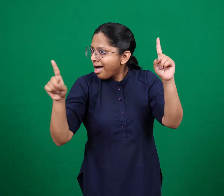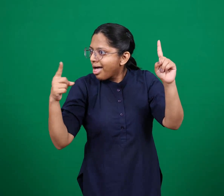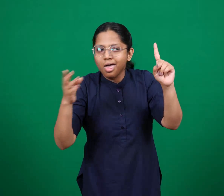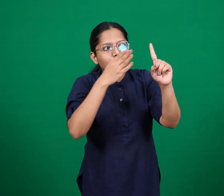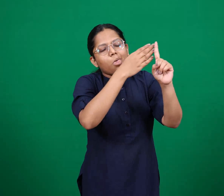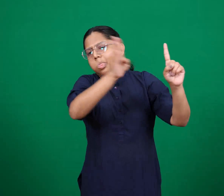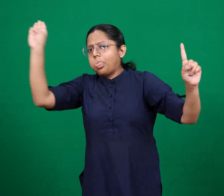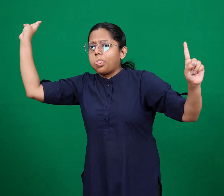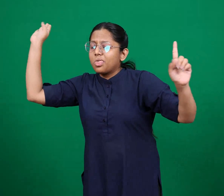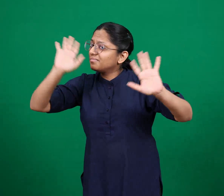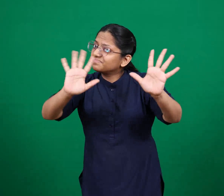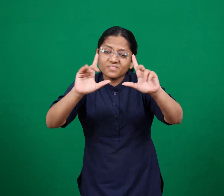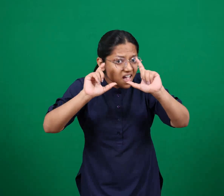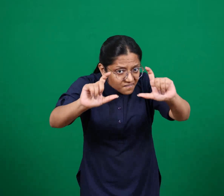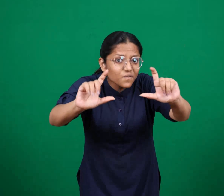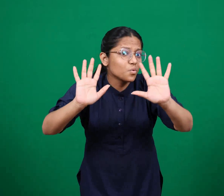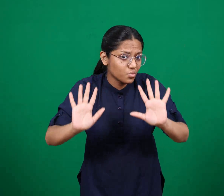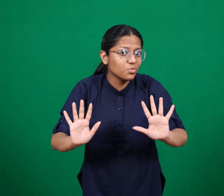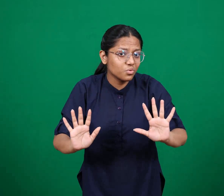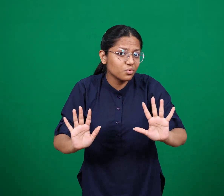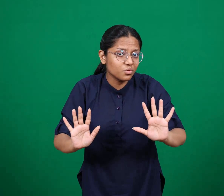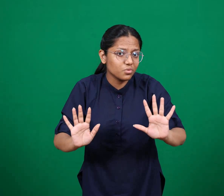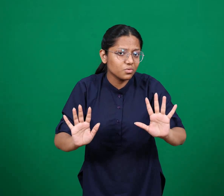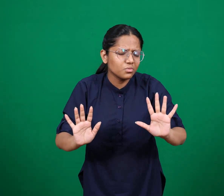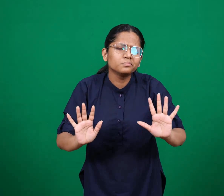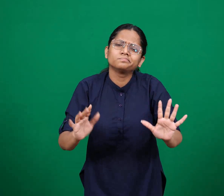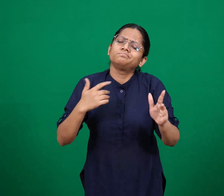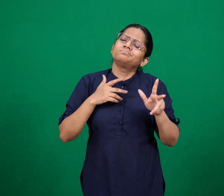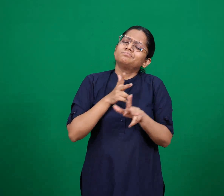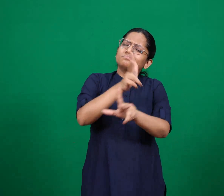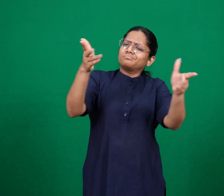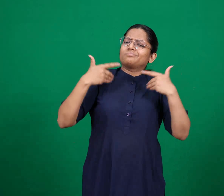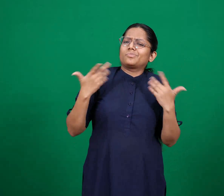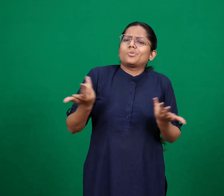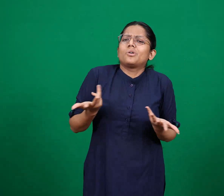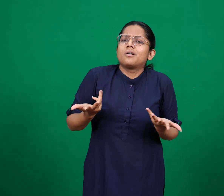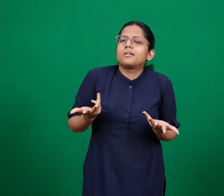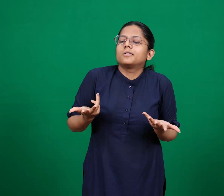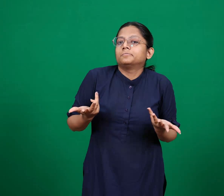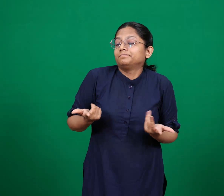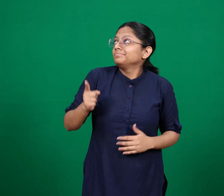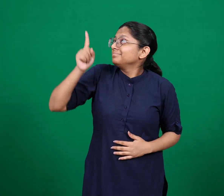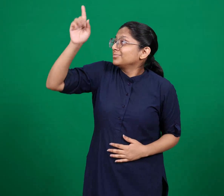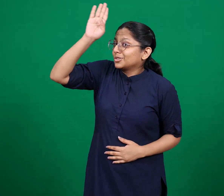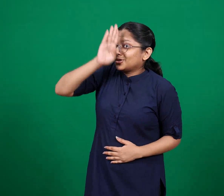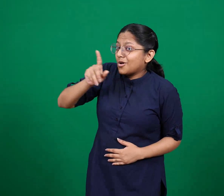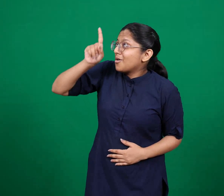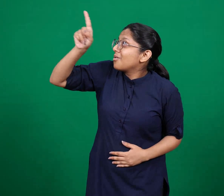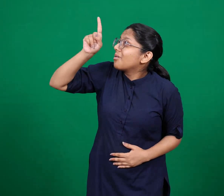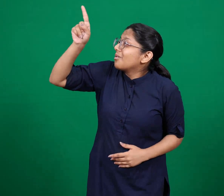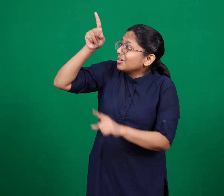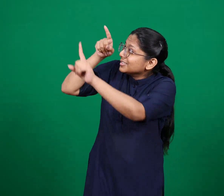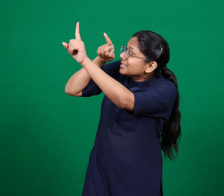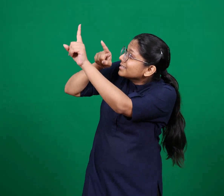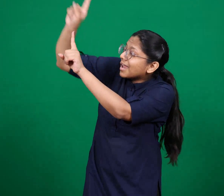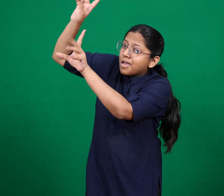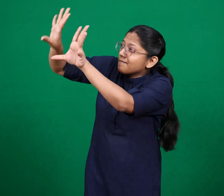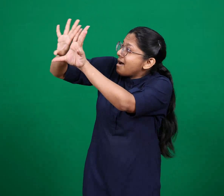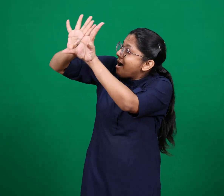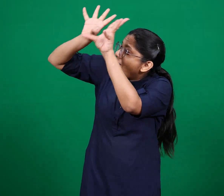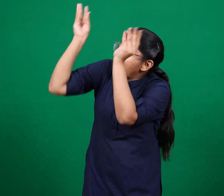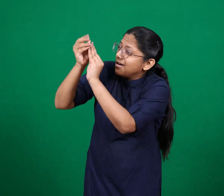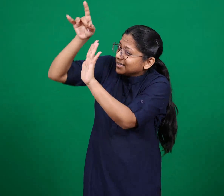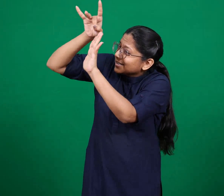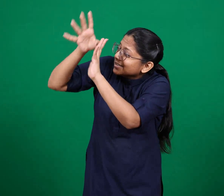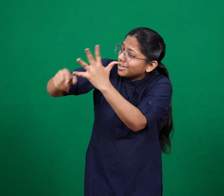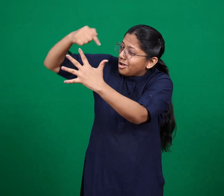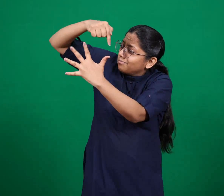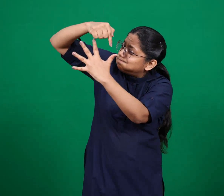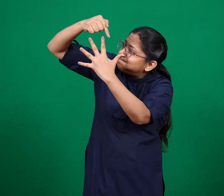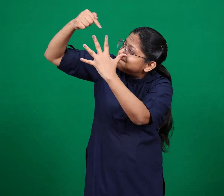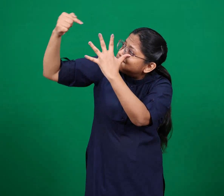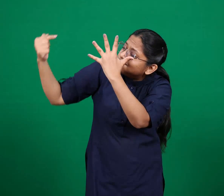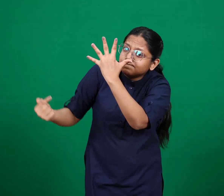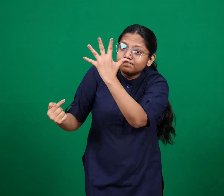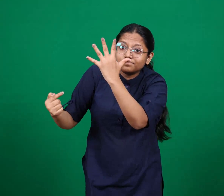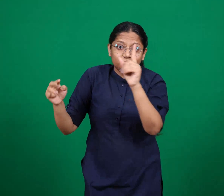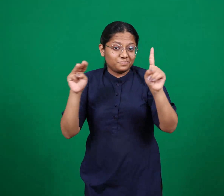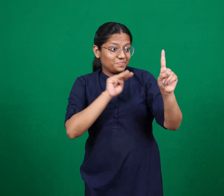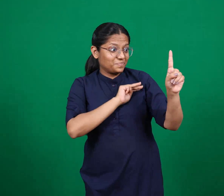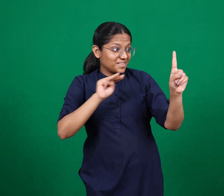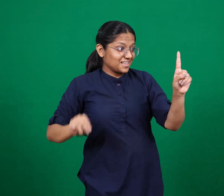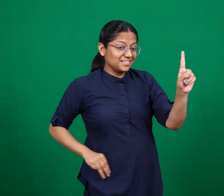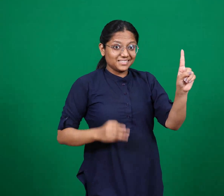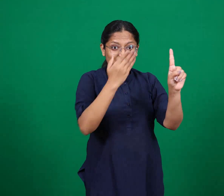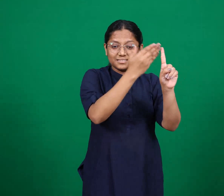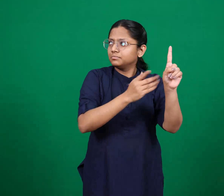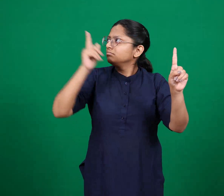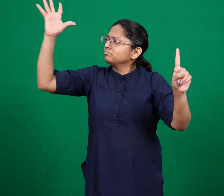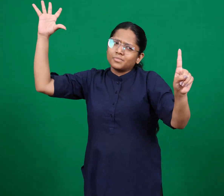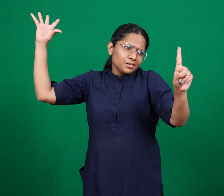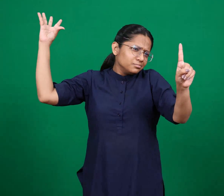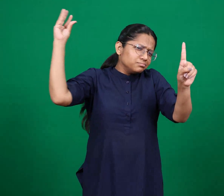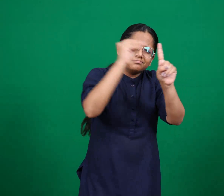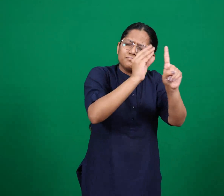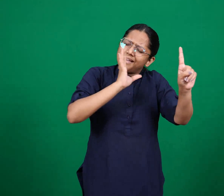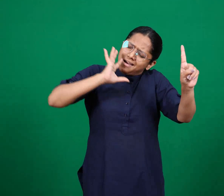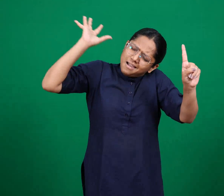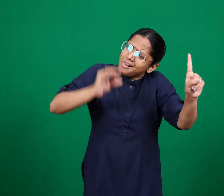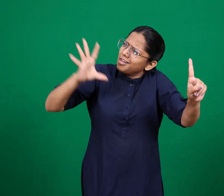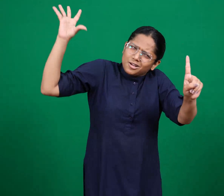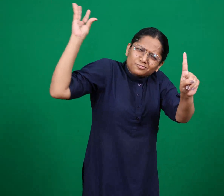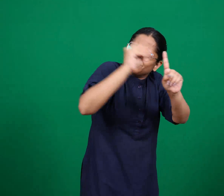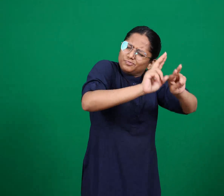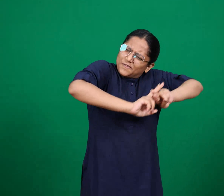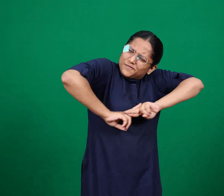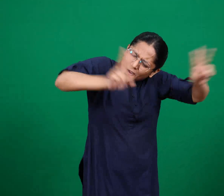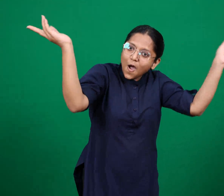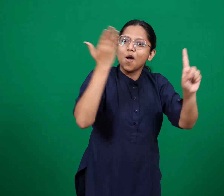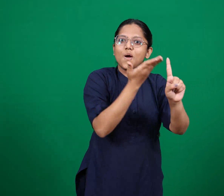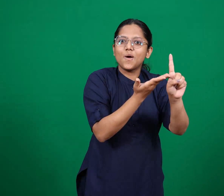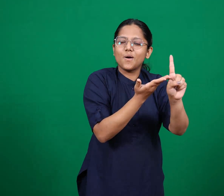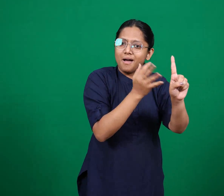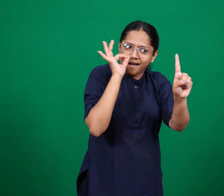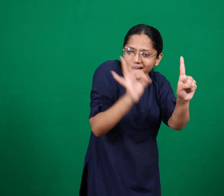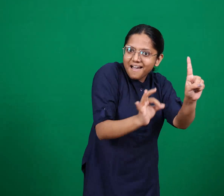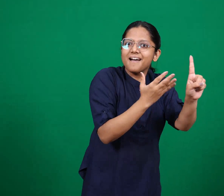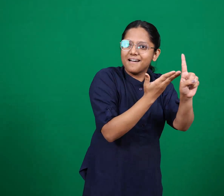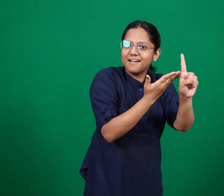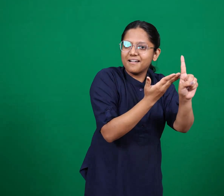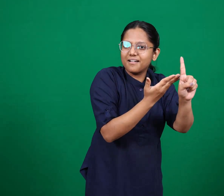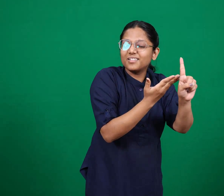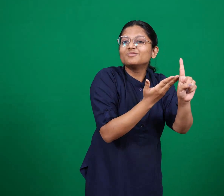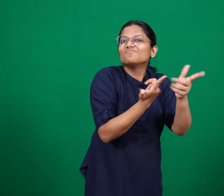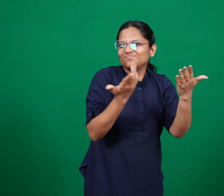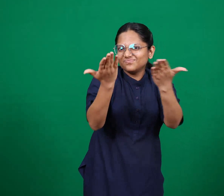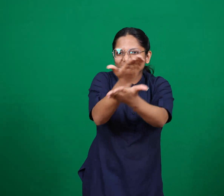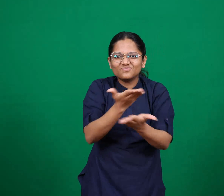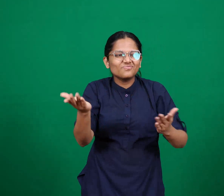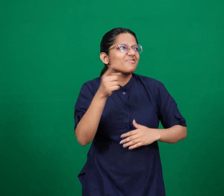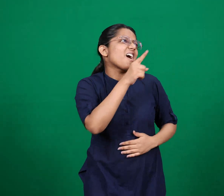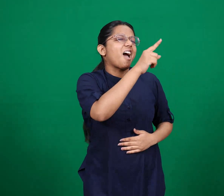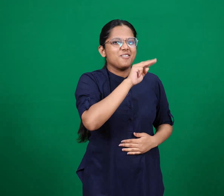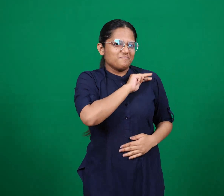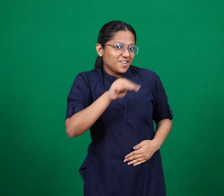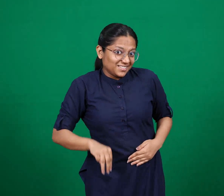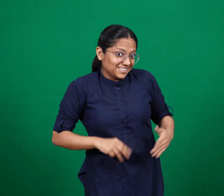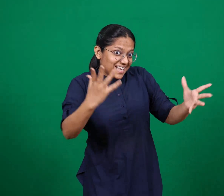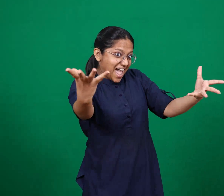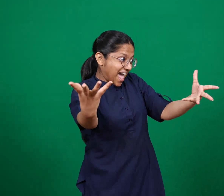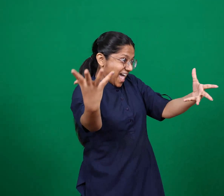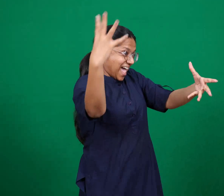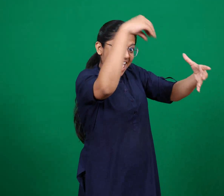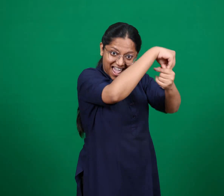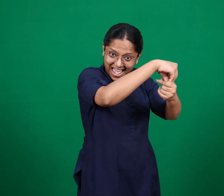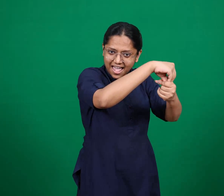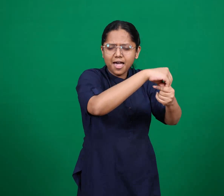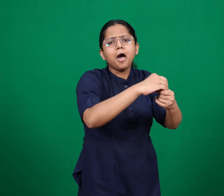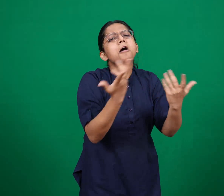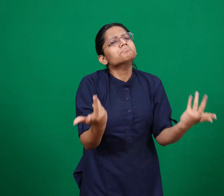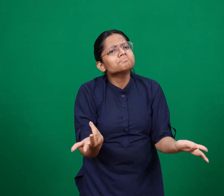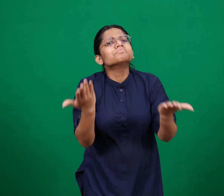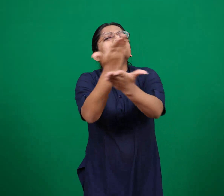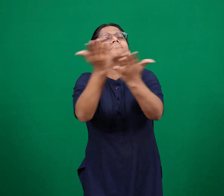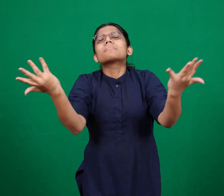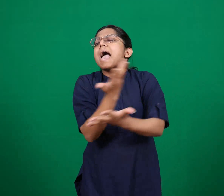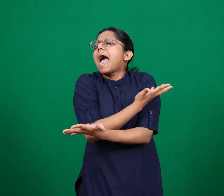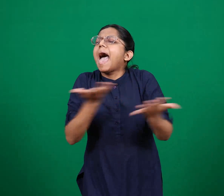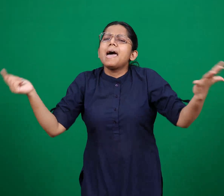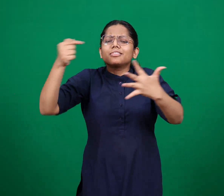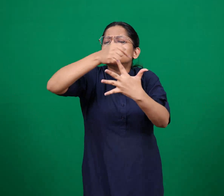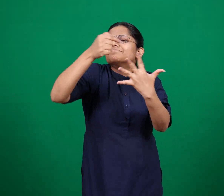For in Christ all the fullness of the Deity dwells in bodily form.